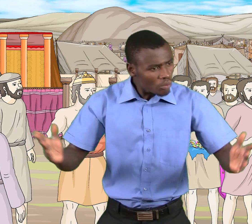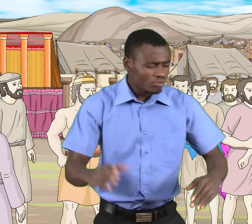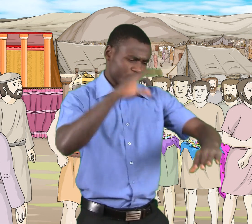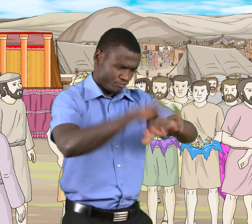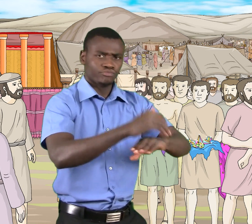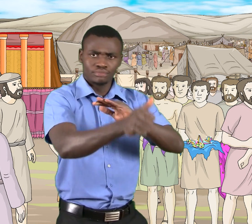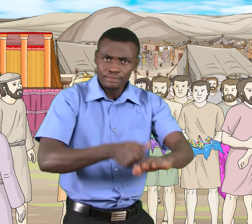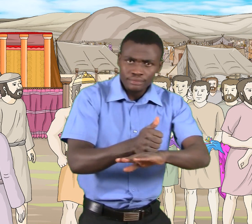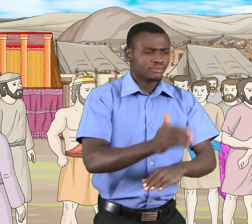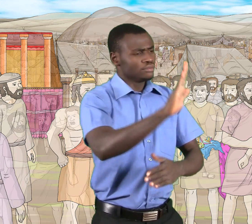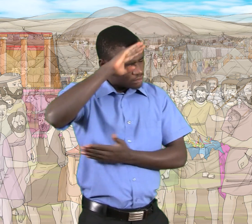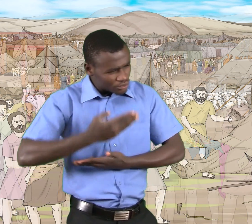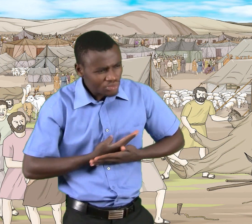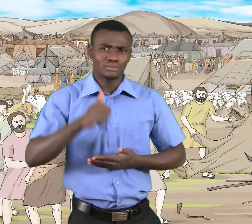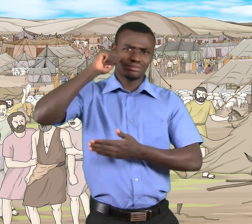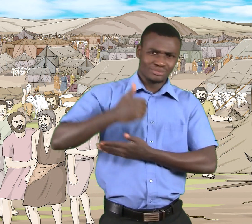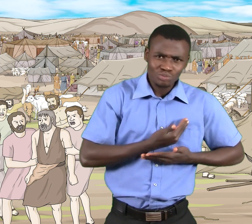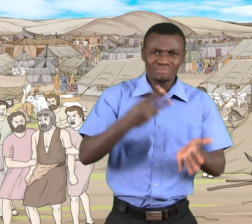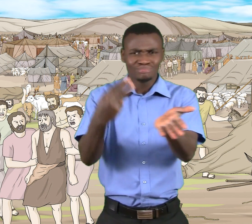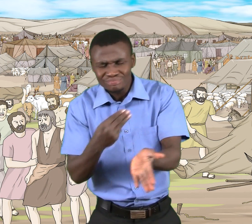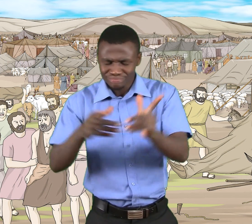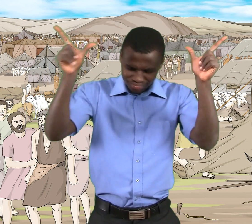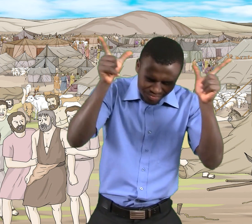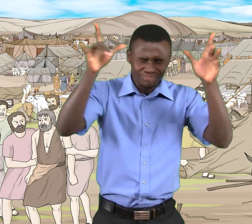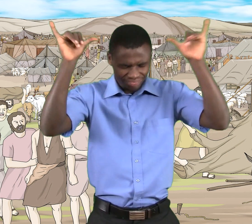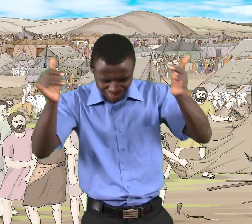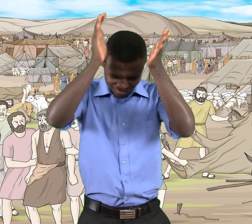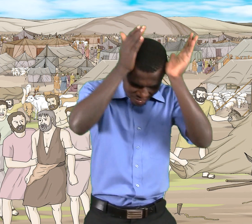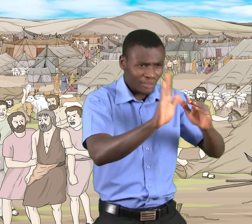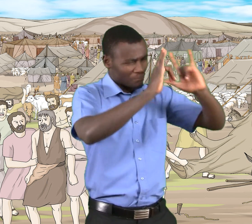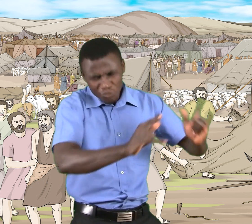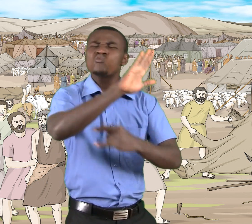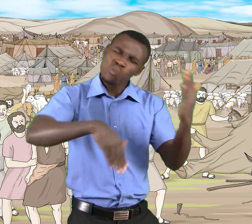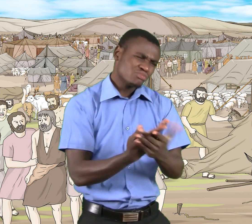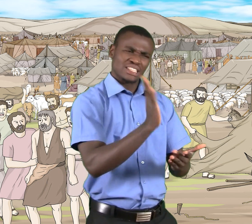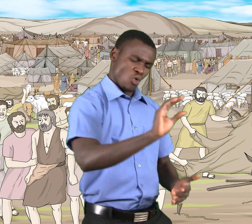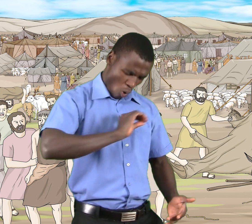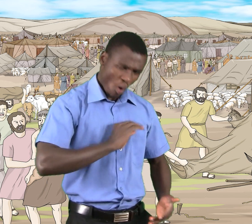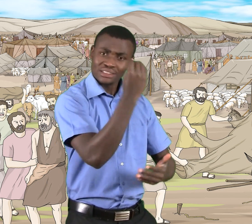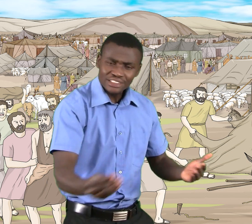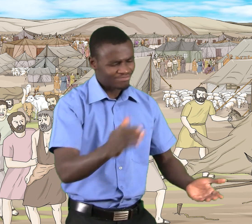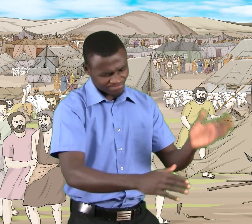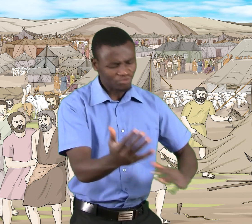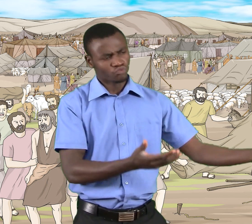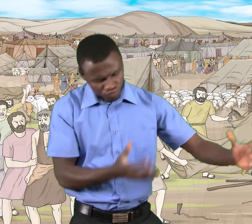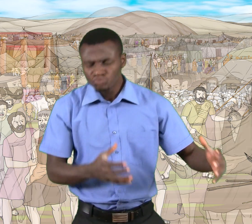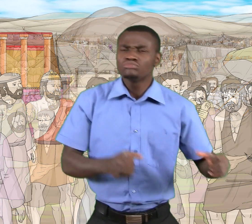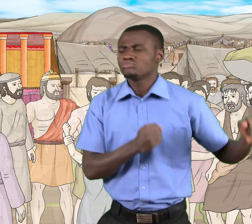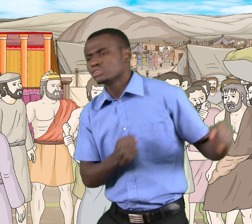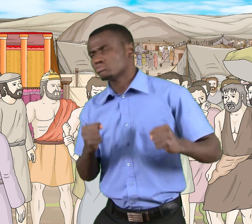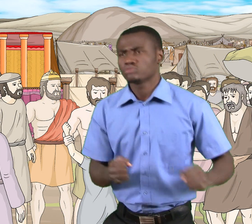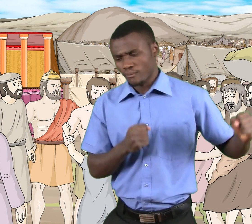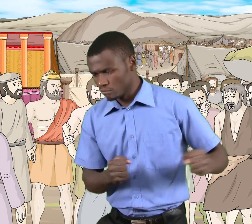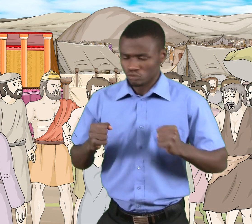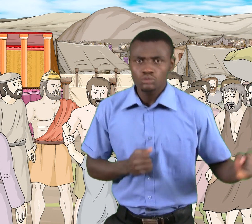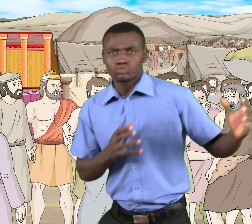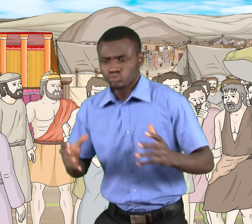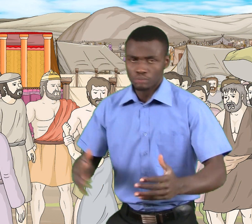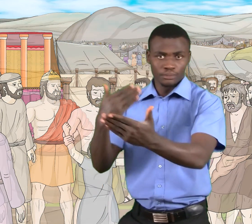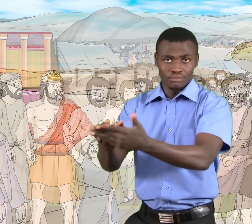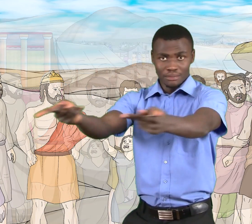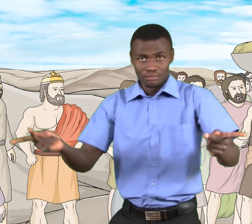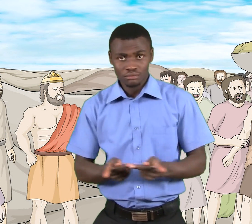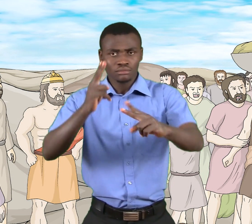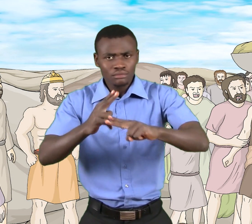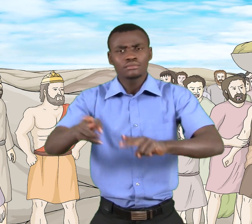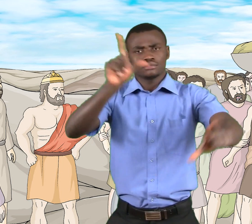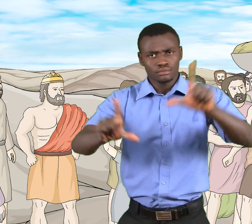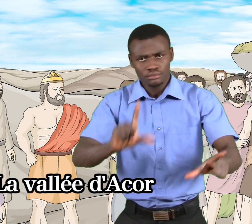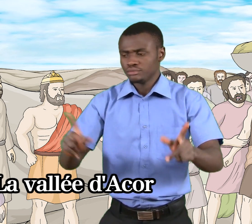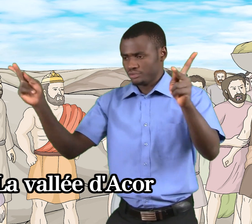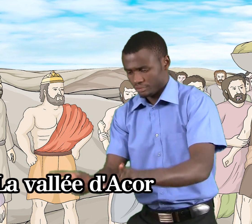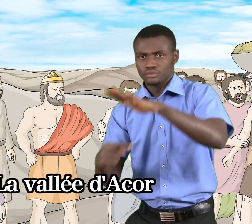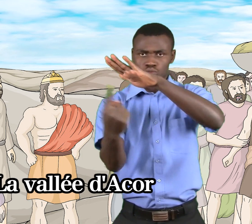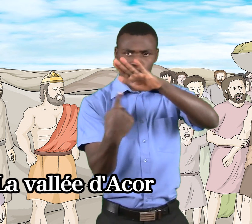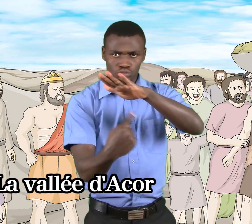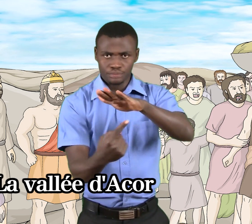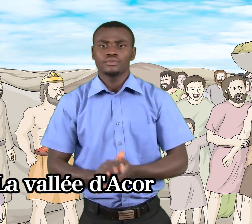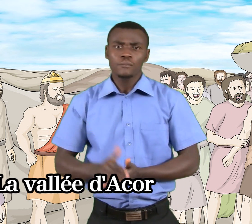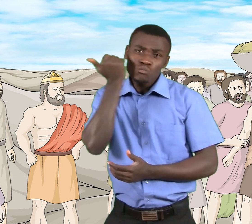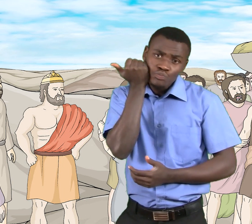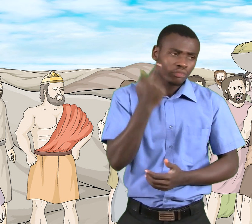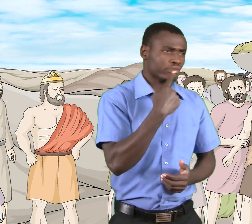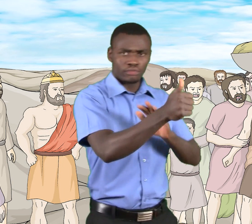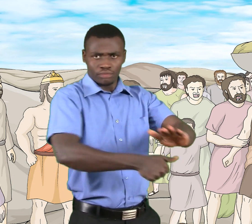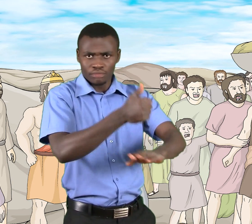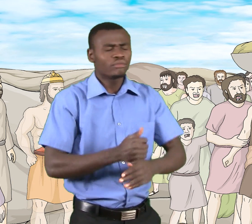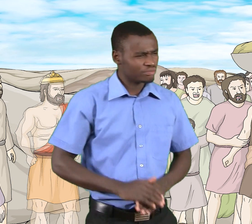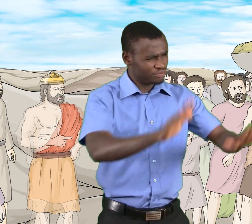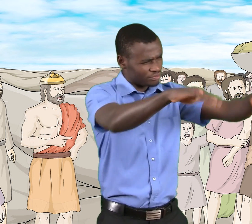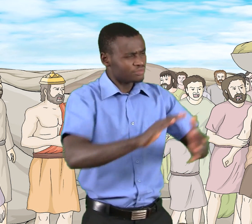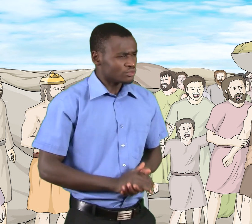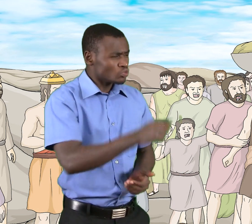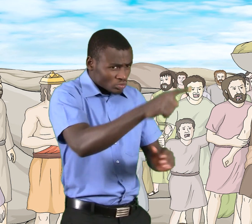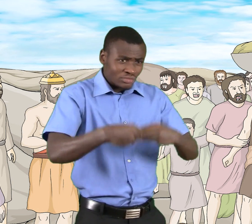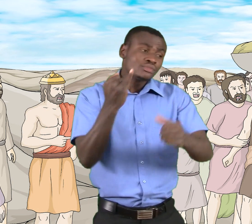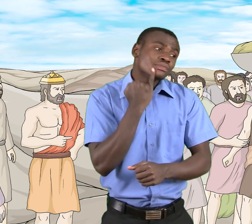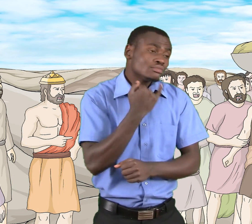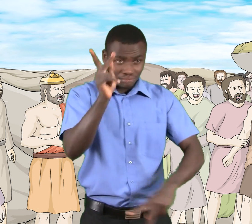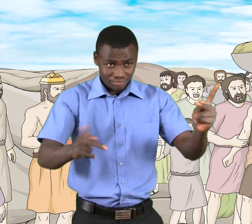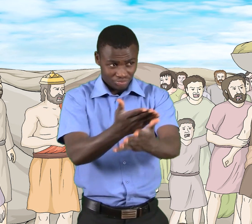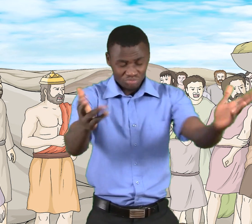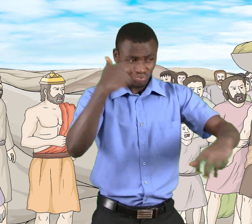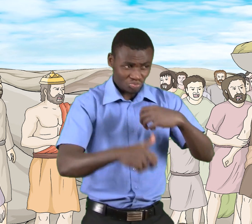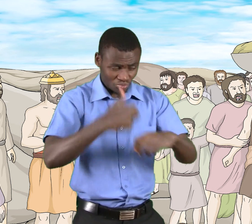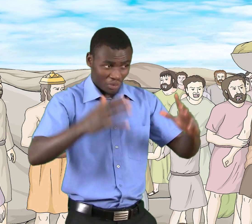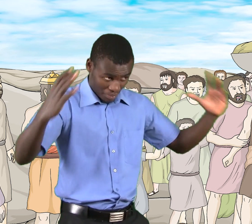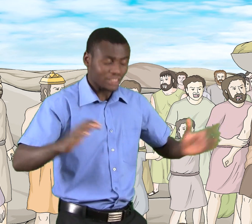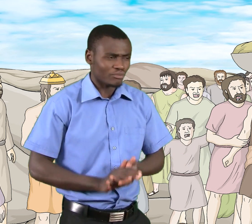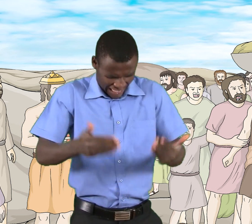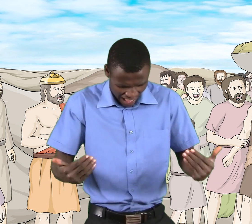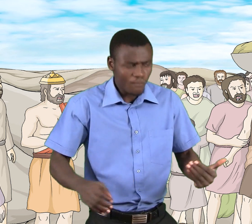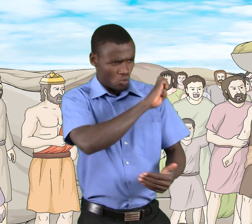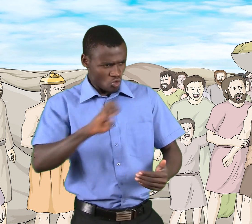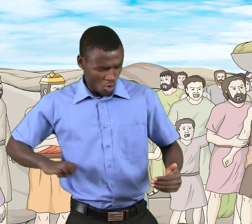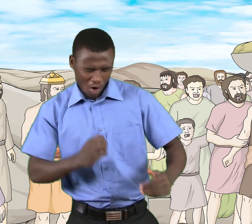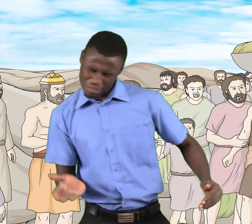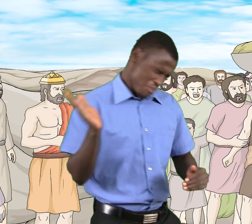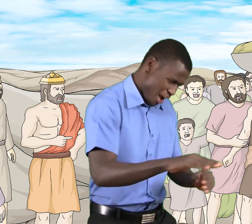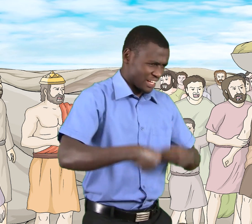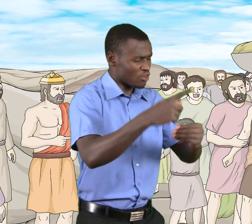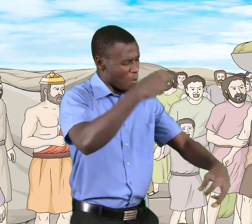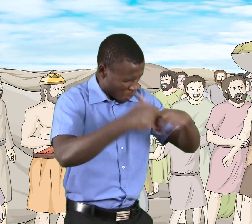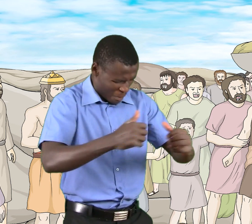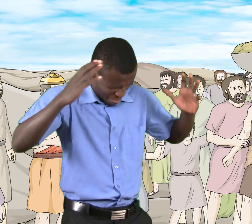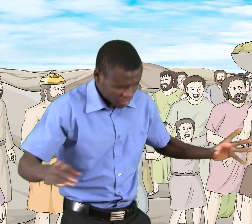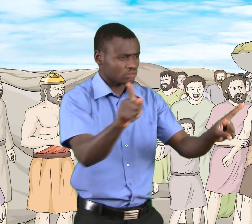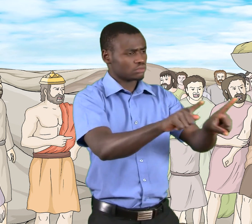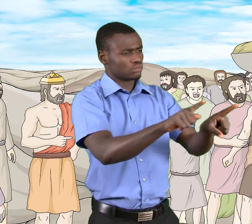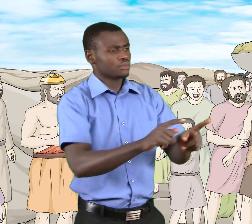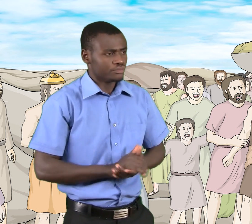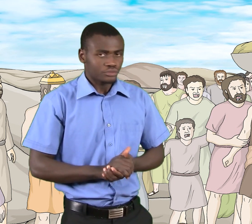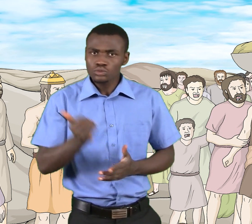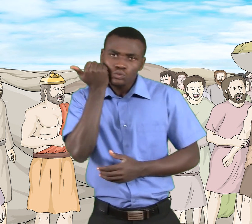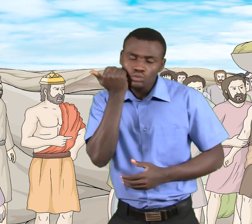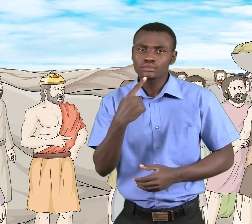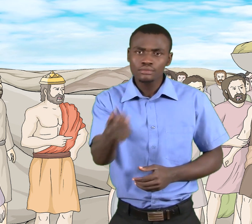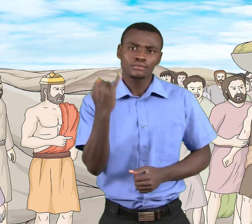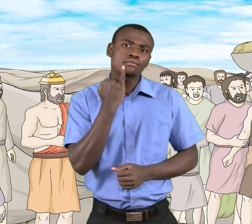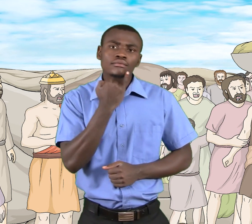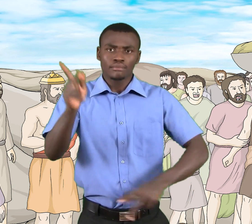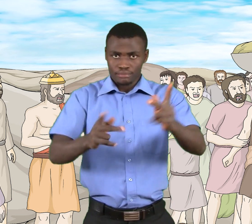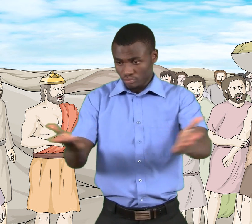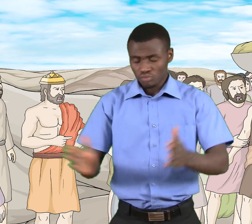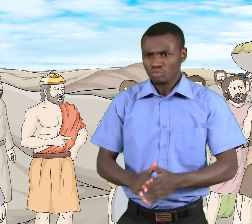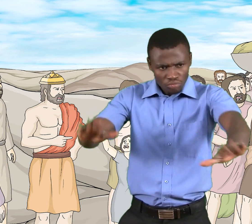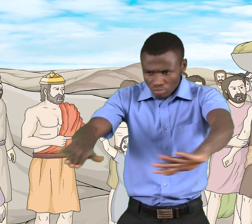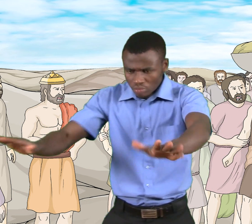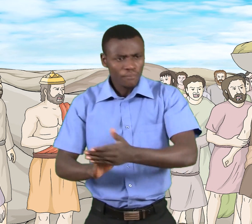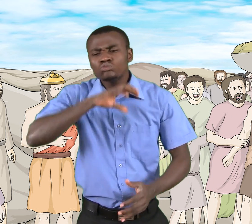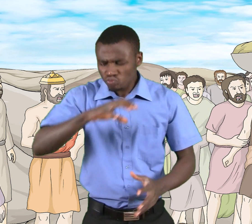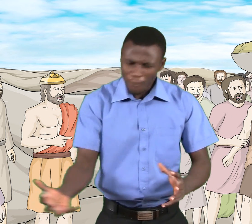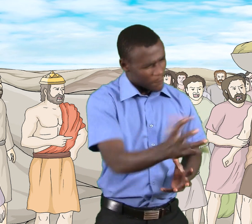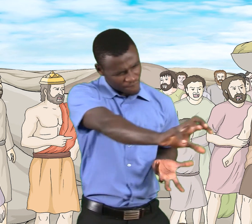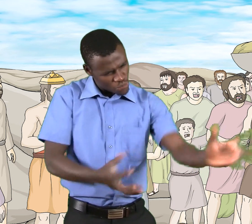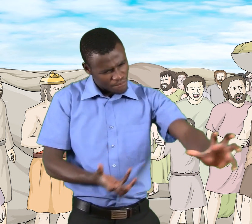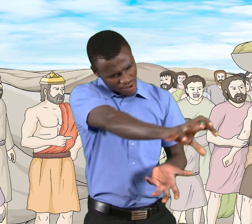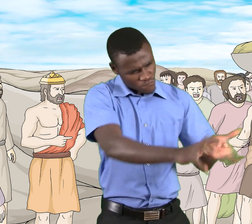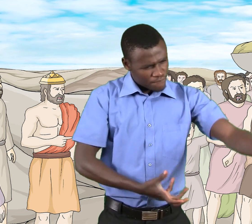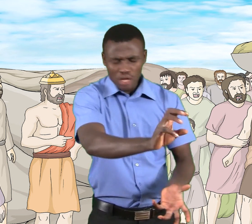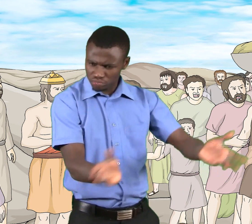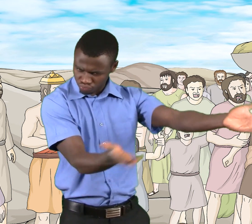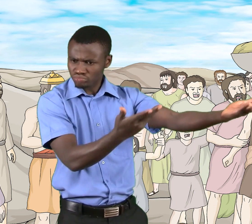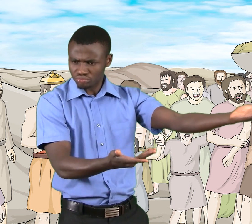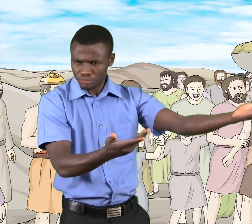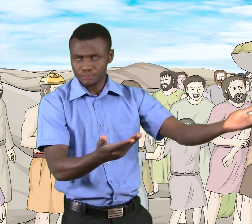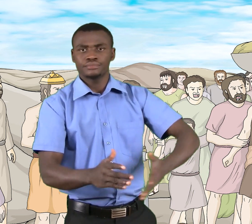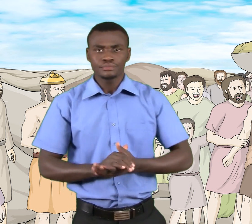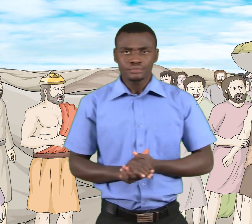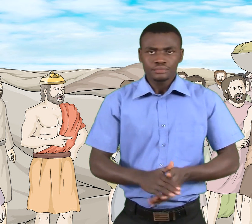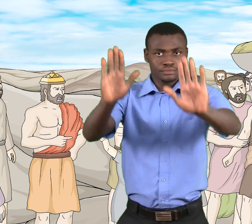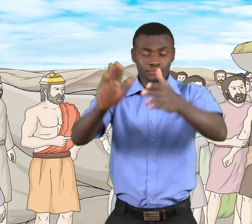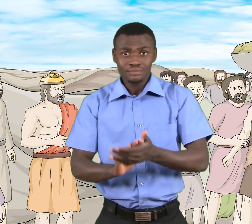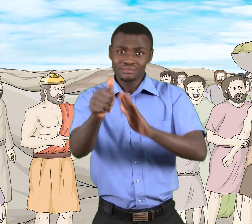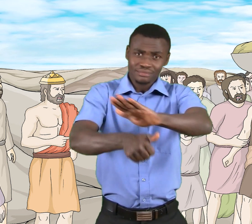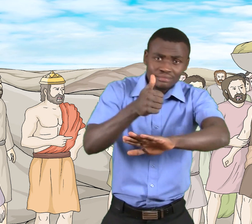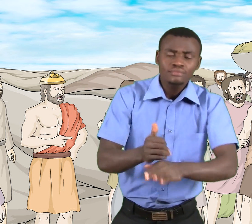Then Joshua, together with all Israel, took Achan son of Zerah, the silver, the cloak, the bar of gold, his sons and daughters, his oxen and donkeys and sheep, his tent, and everything else he owned, and brought them to the Valley of Achor.